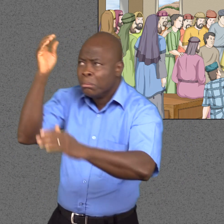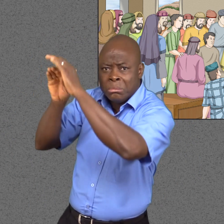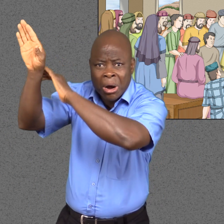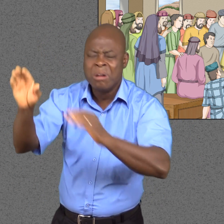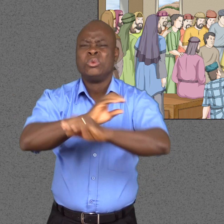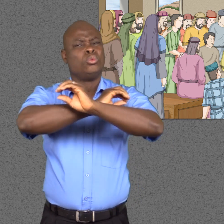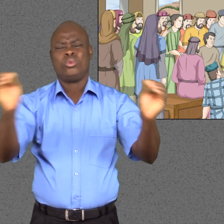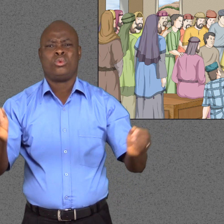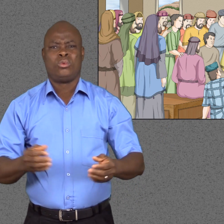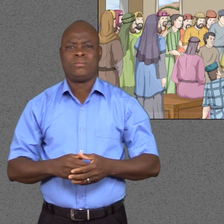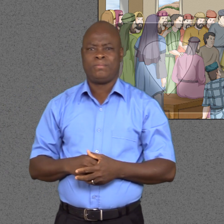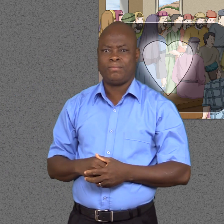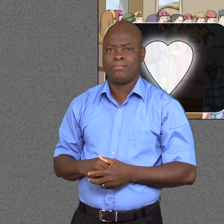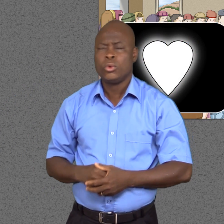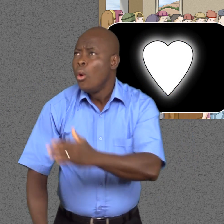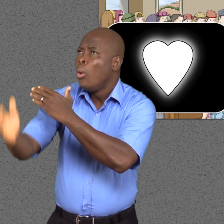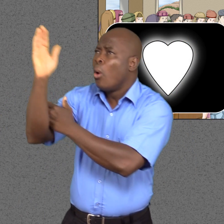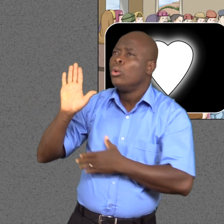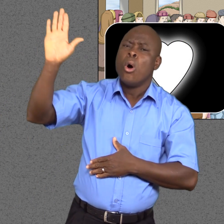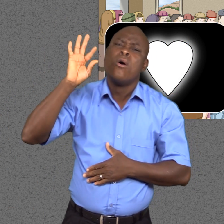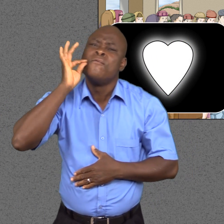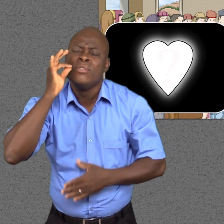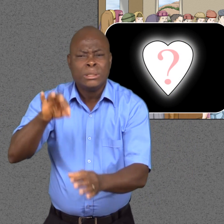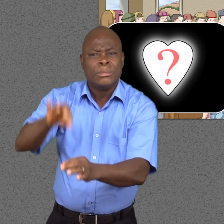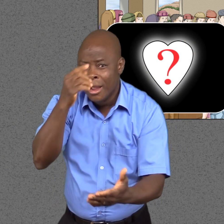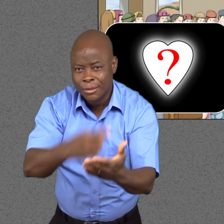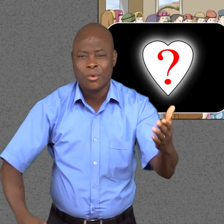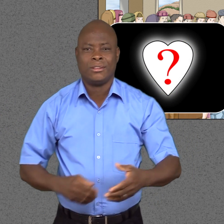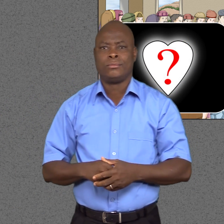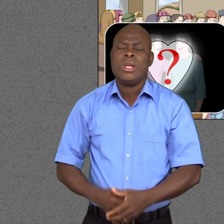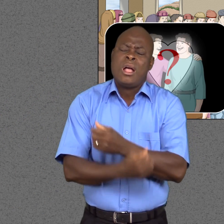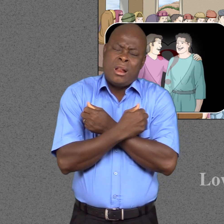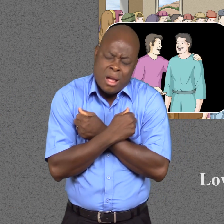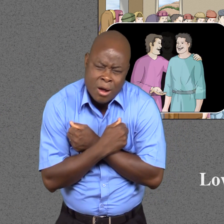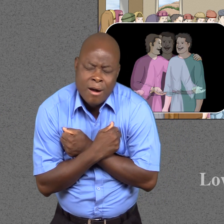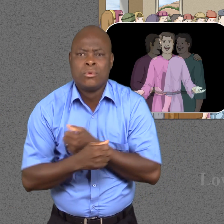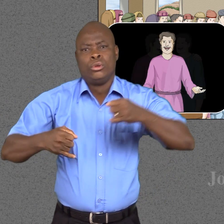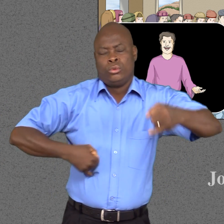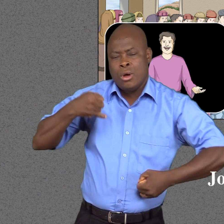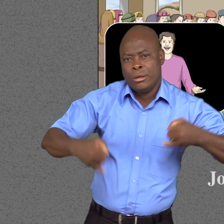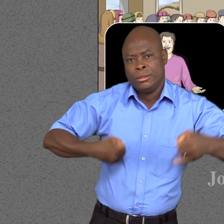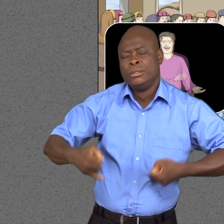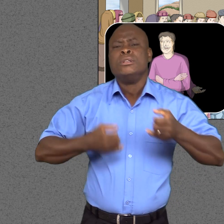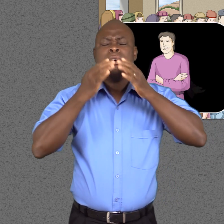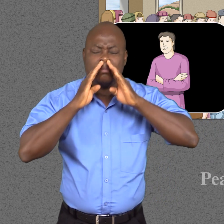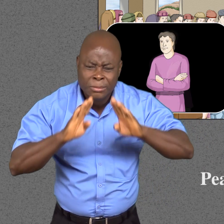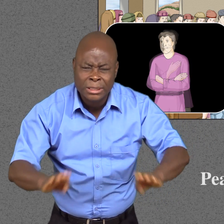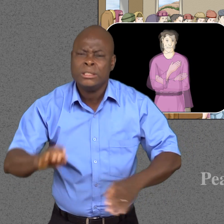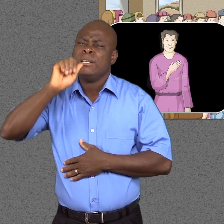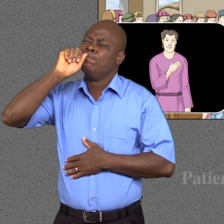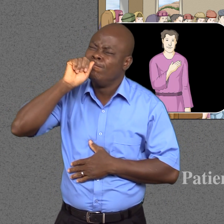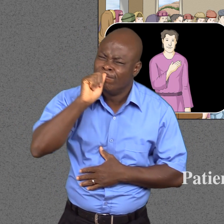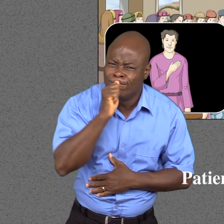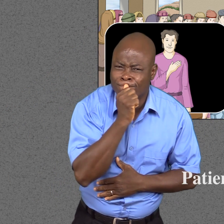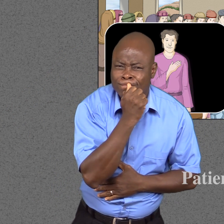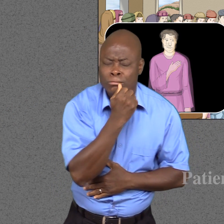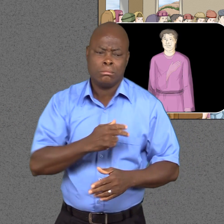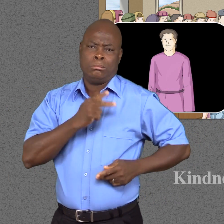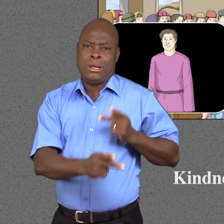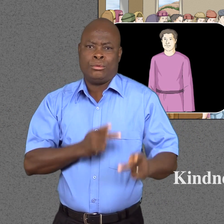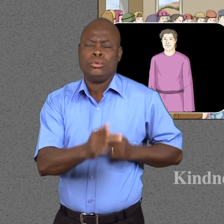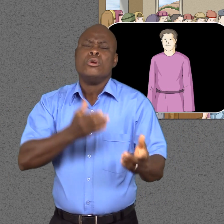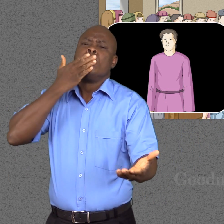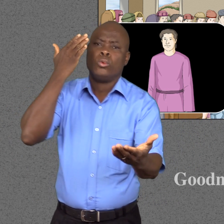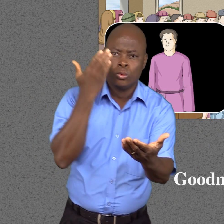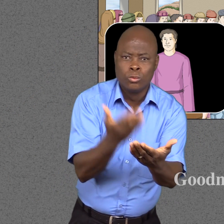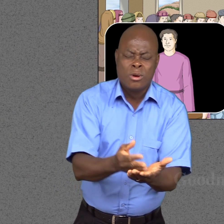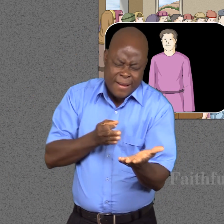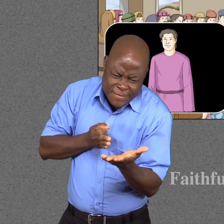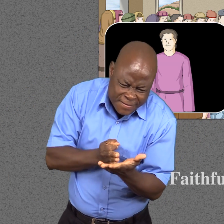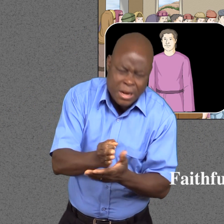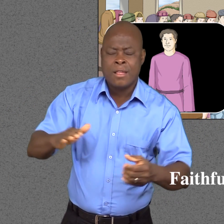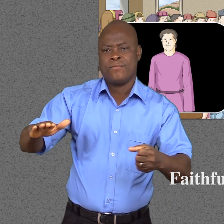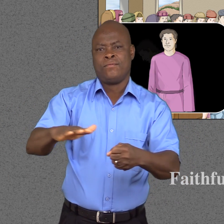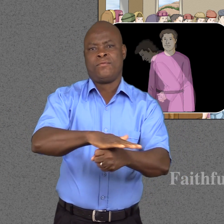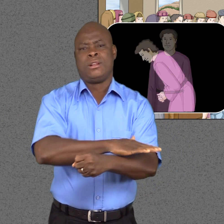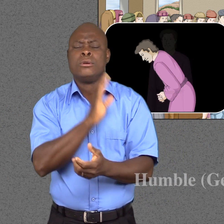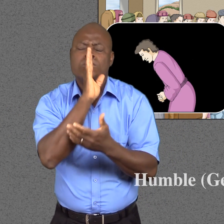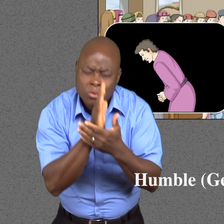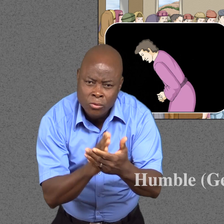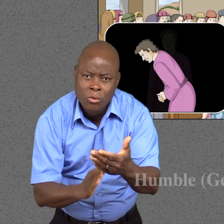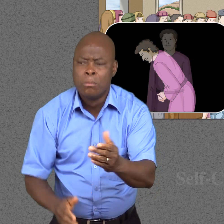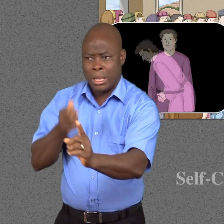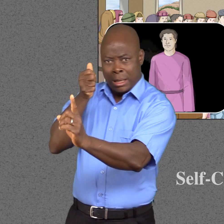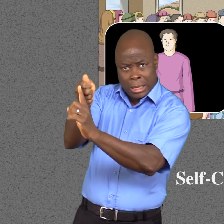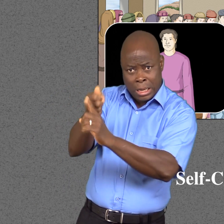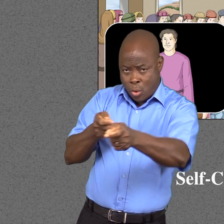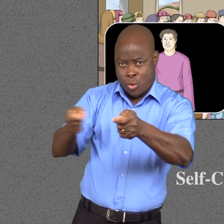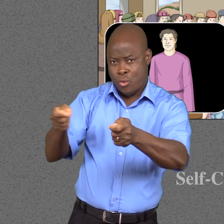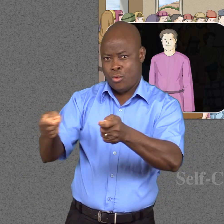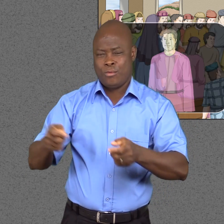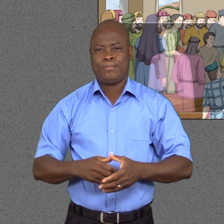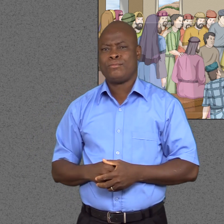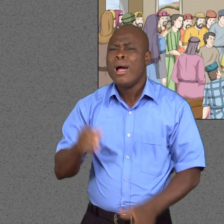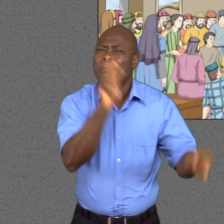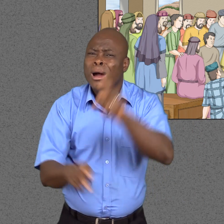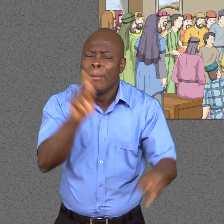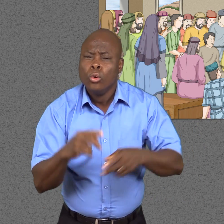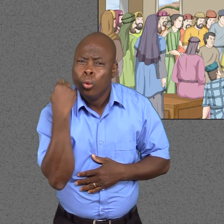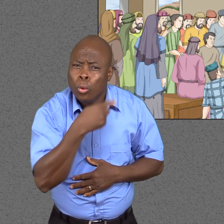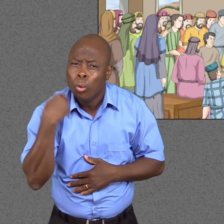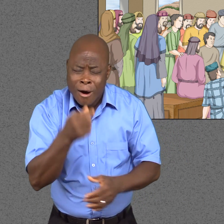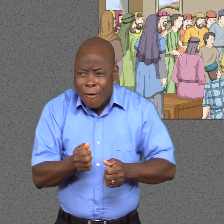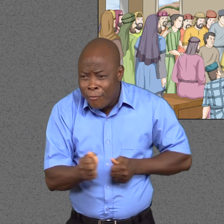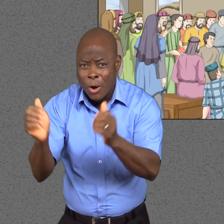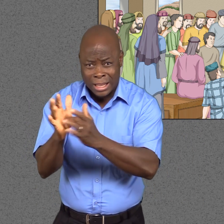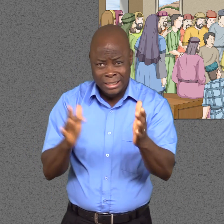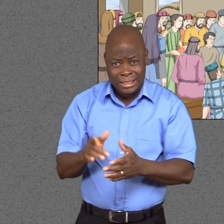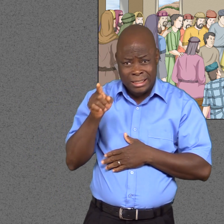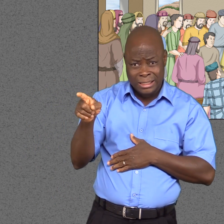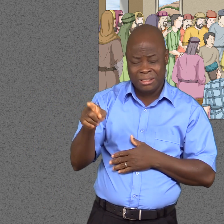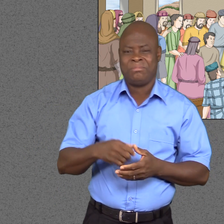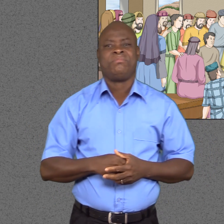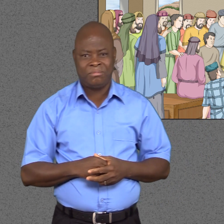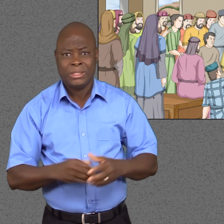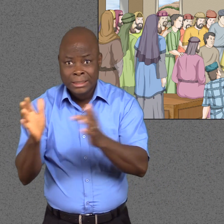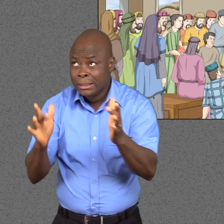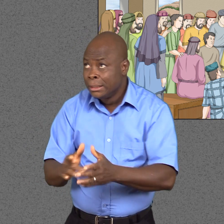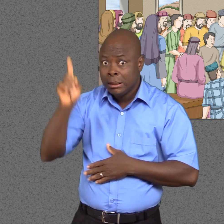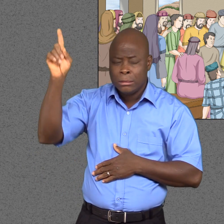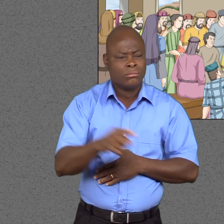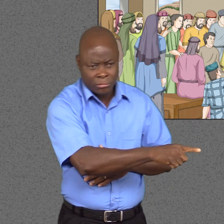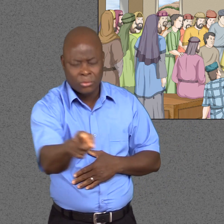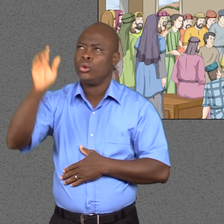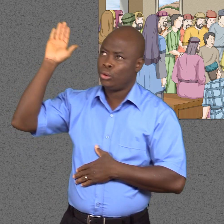But the fruit of the Spirit is love, joy, peace, patience, kindness, goodness, faithfulness, gentleness, and self-control.